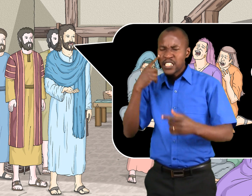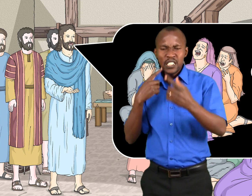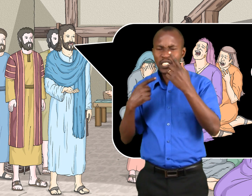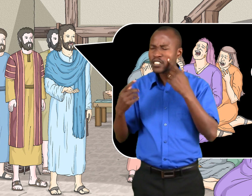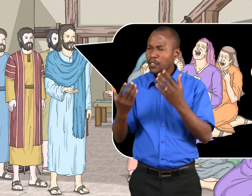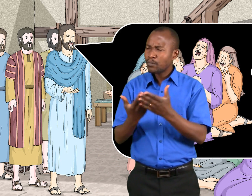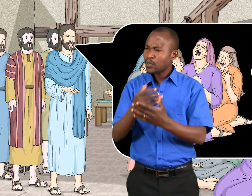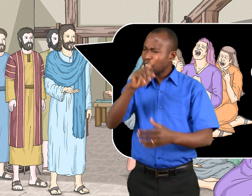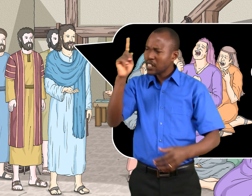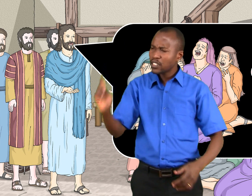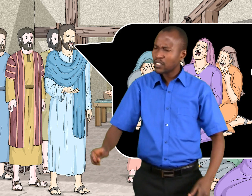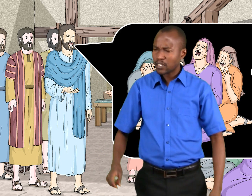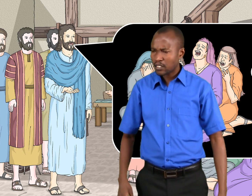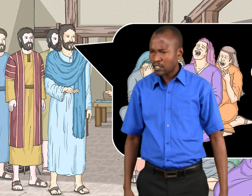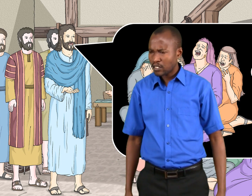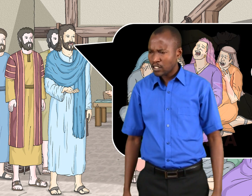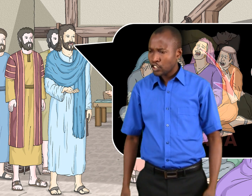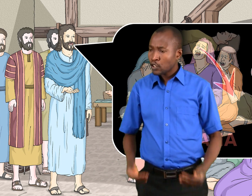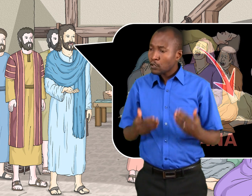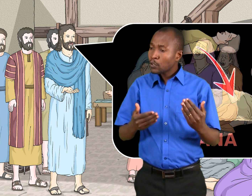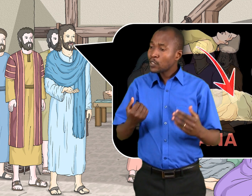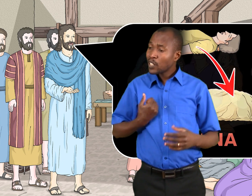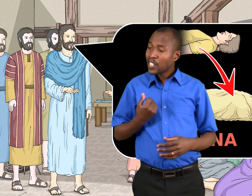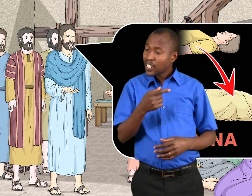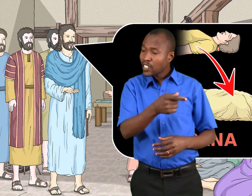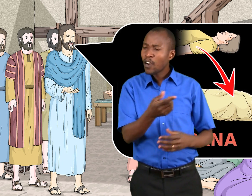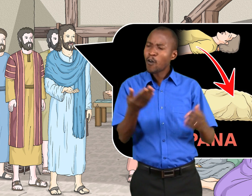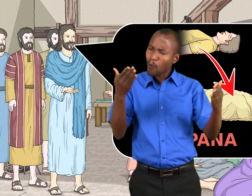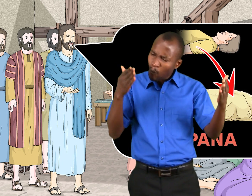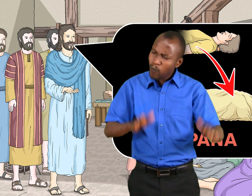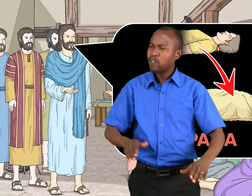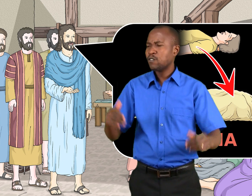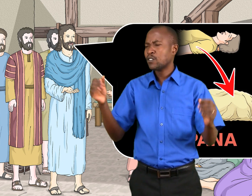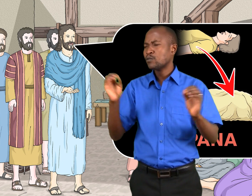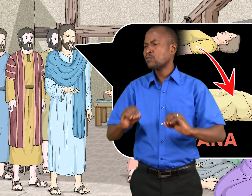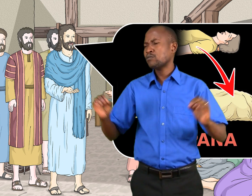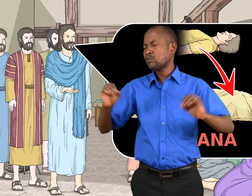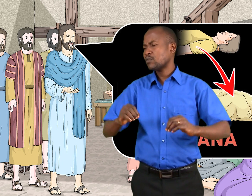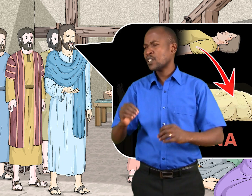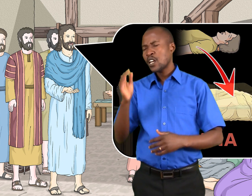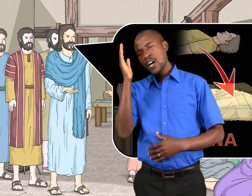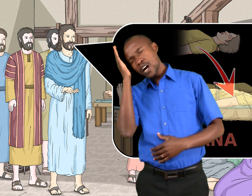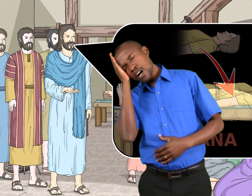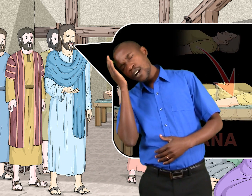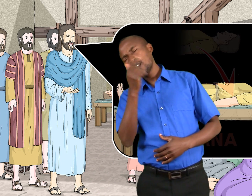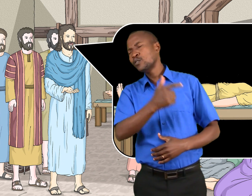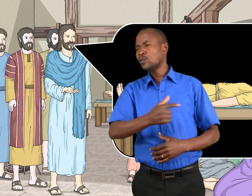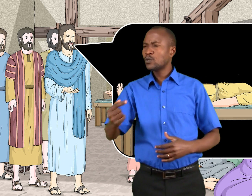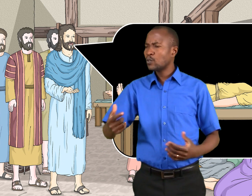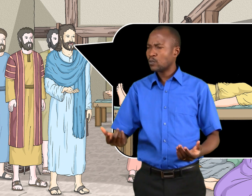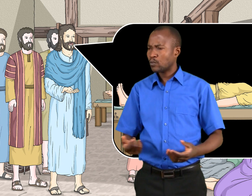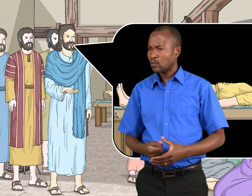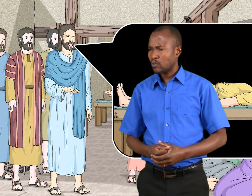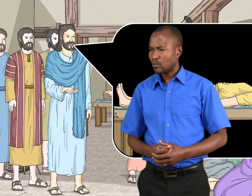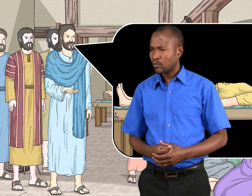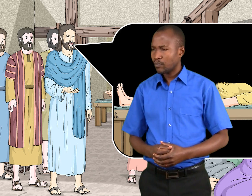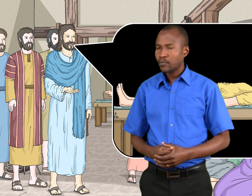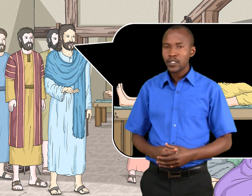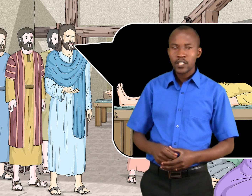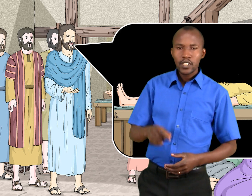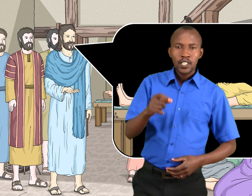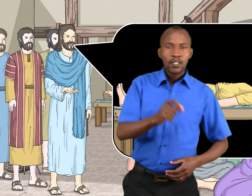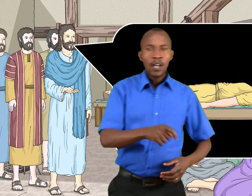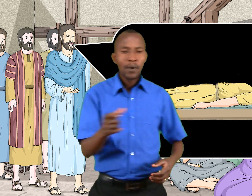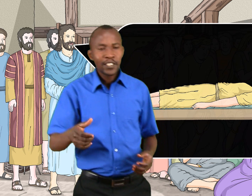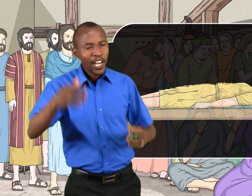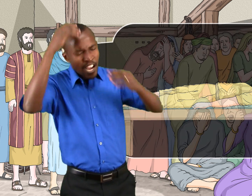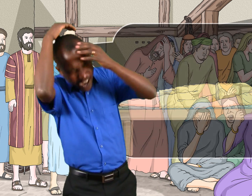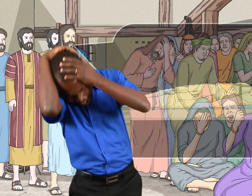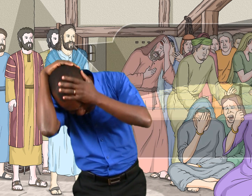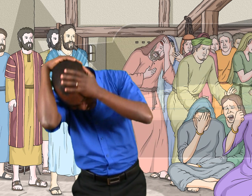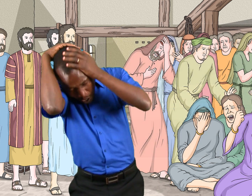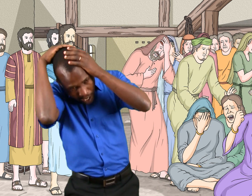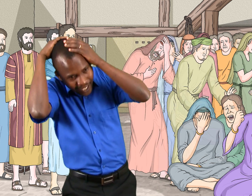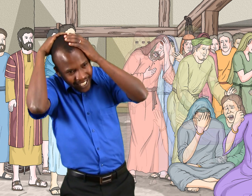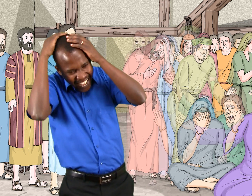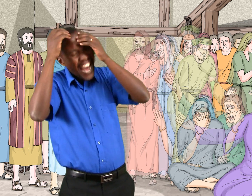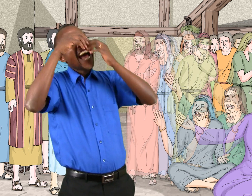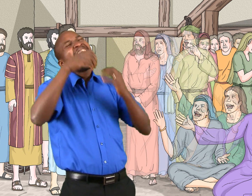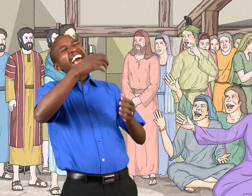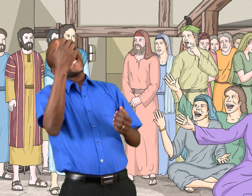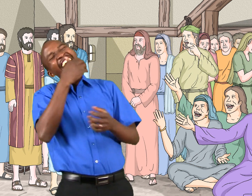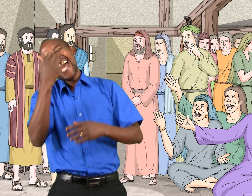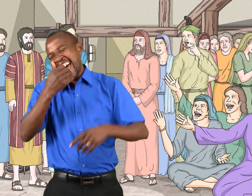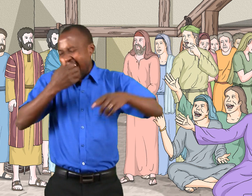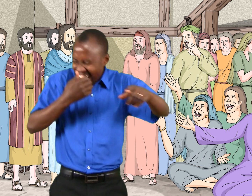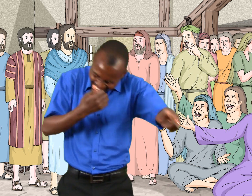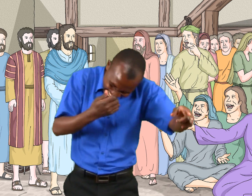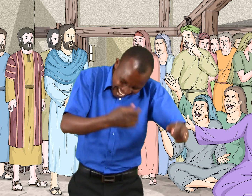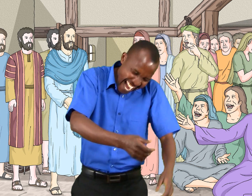The child is not dead, but asleep.”